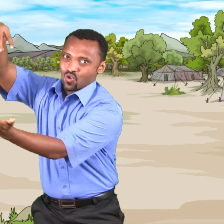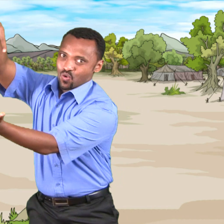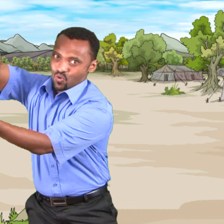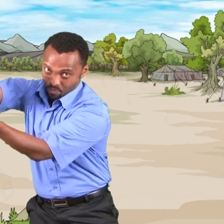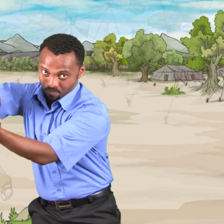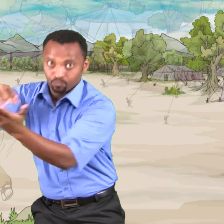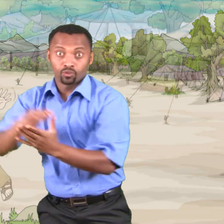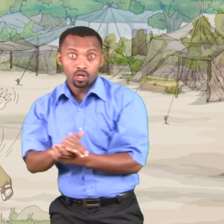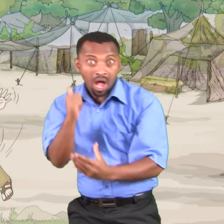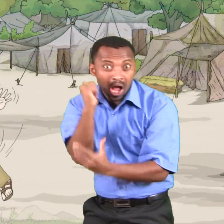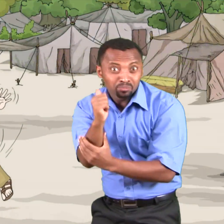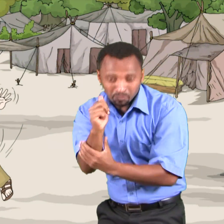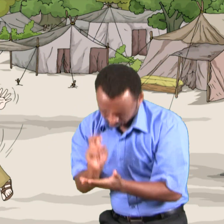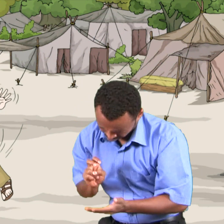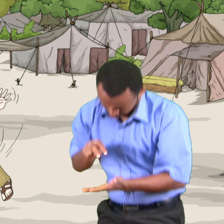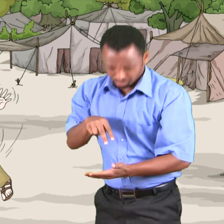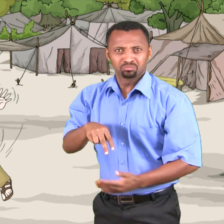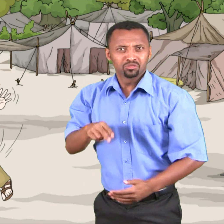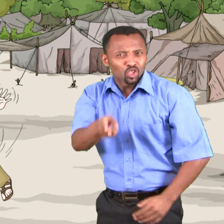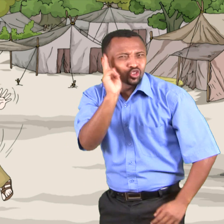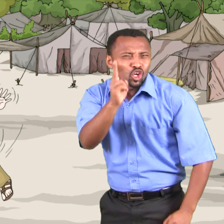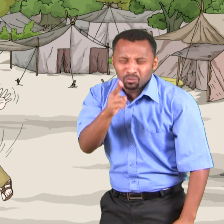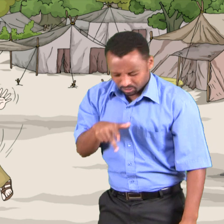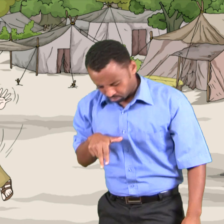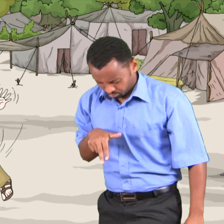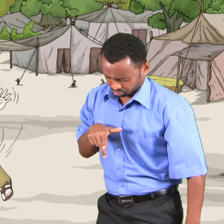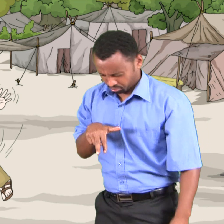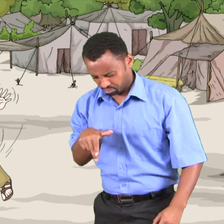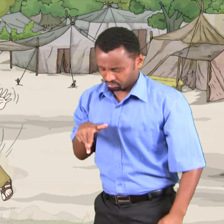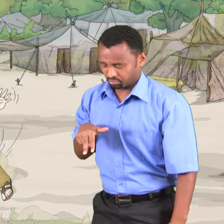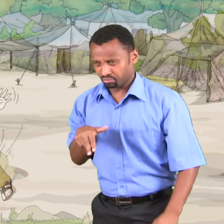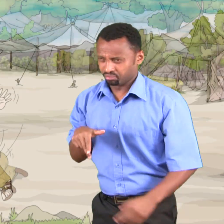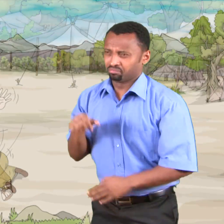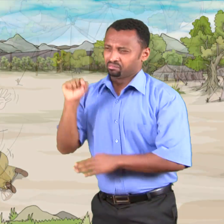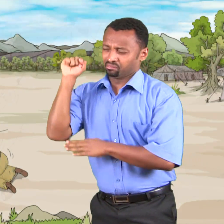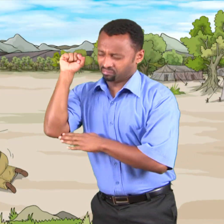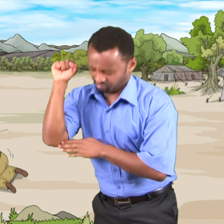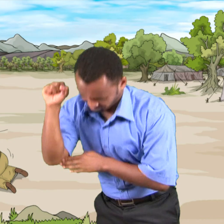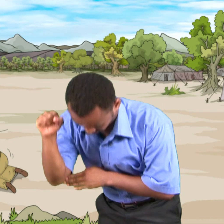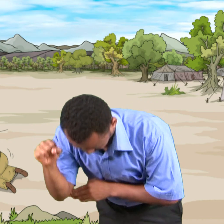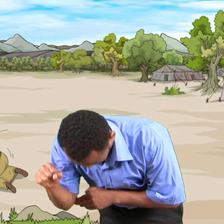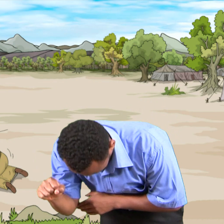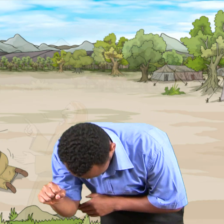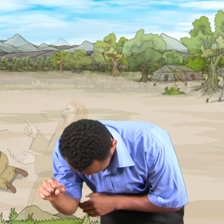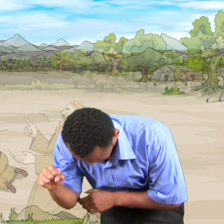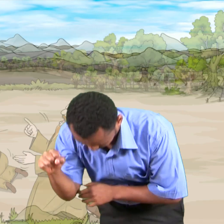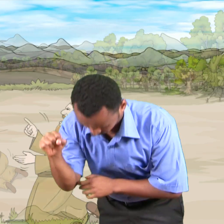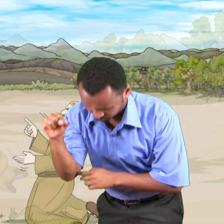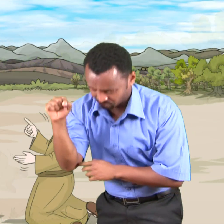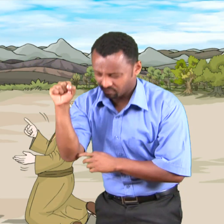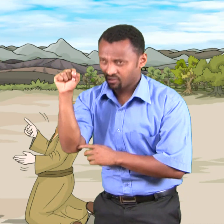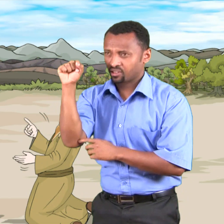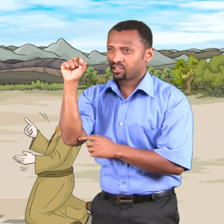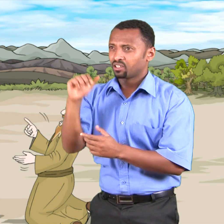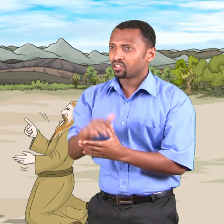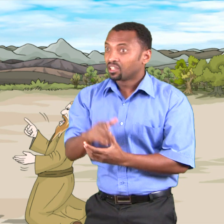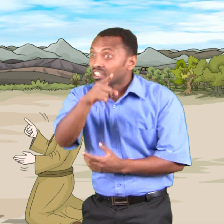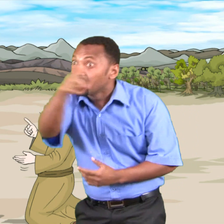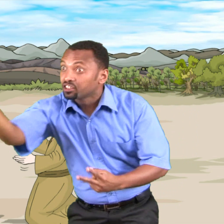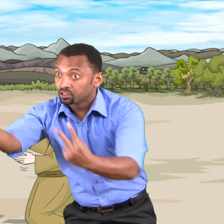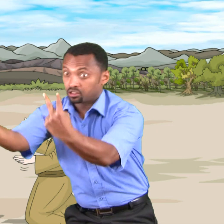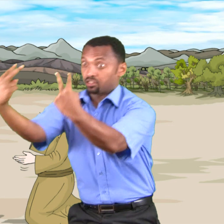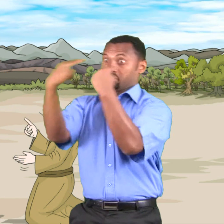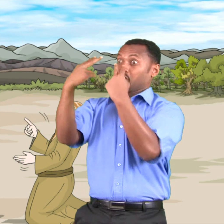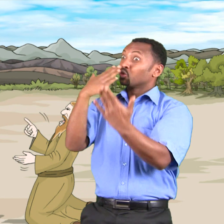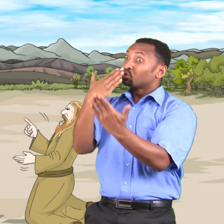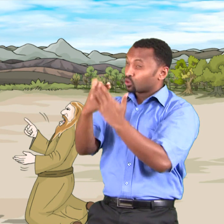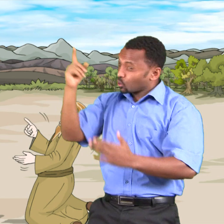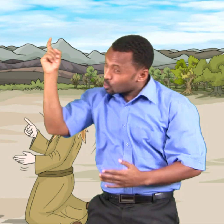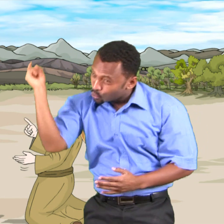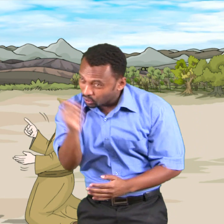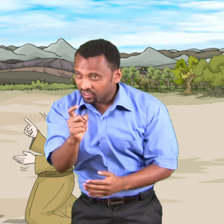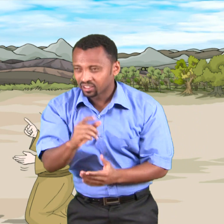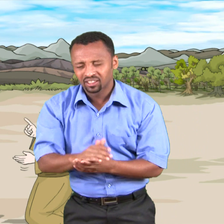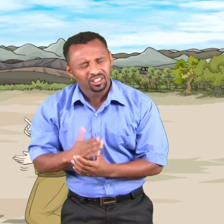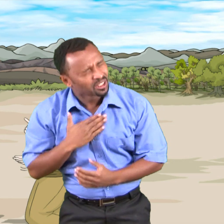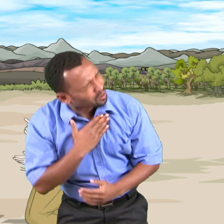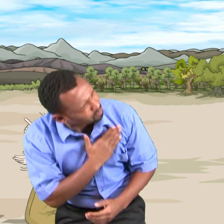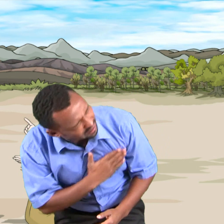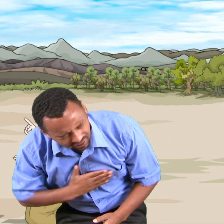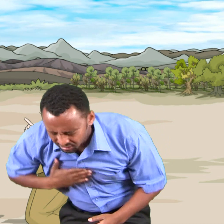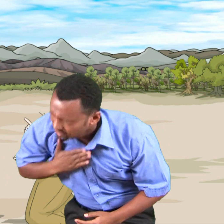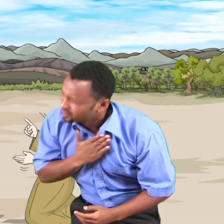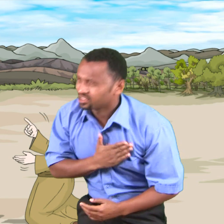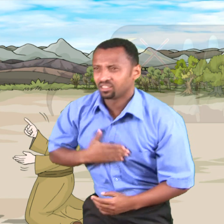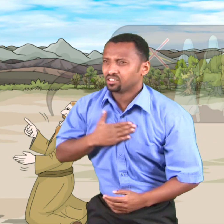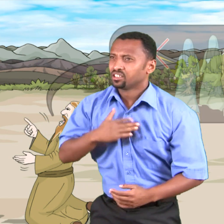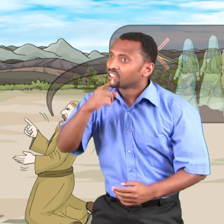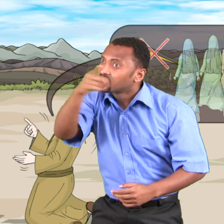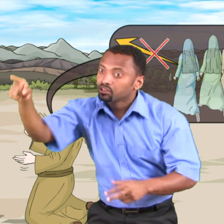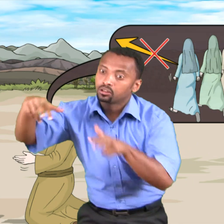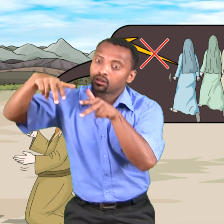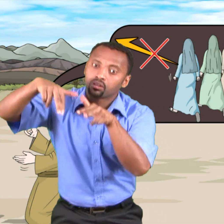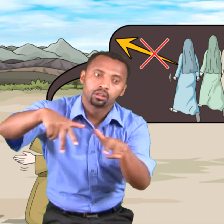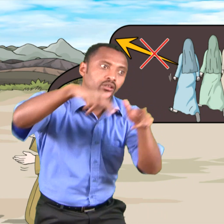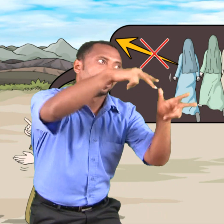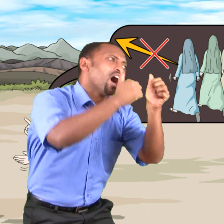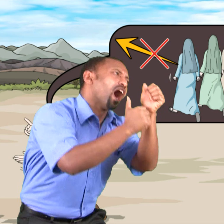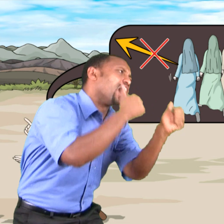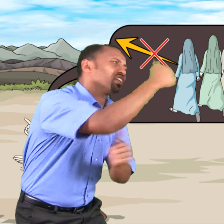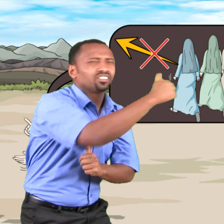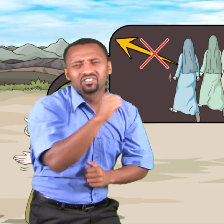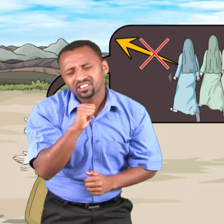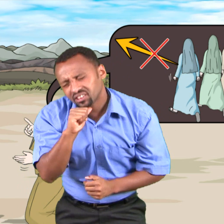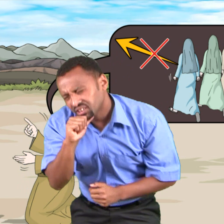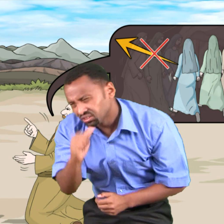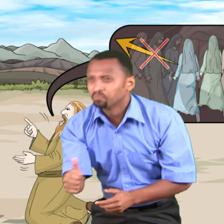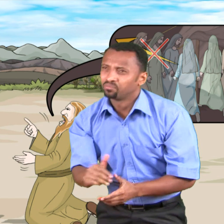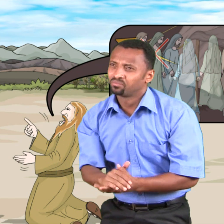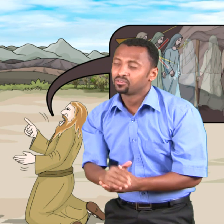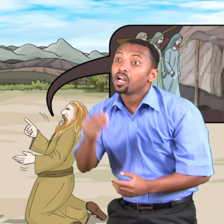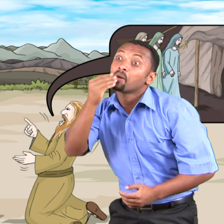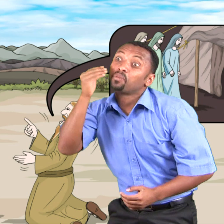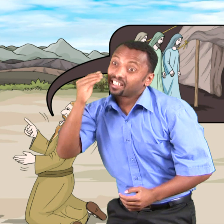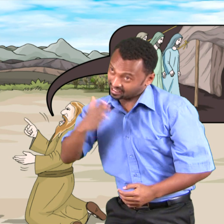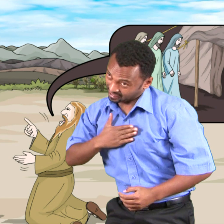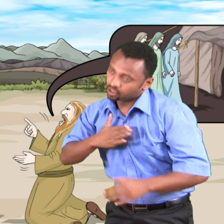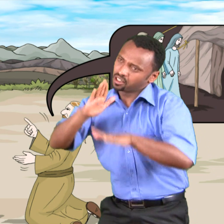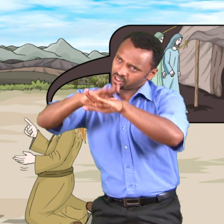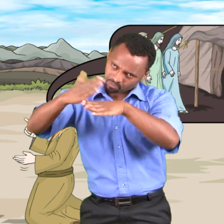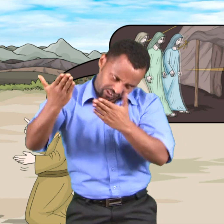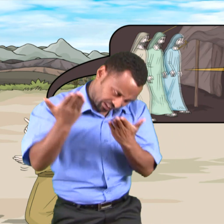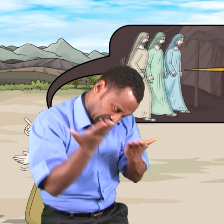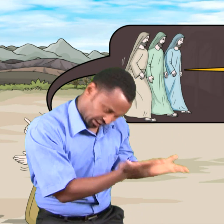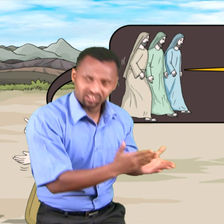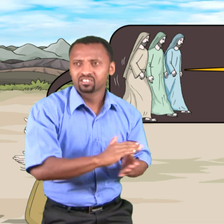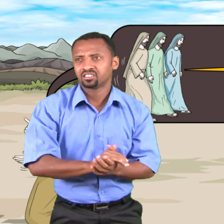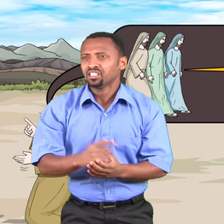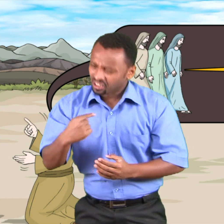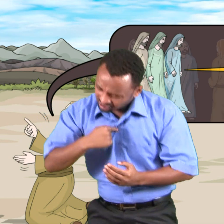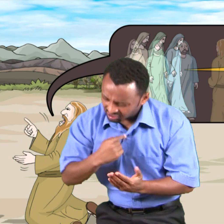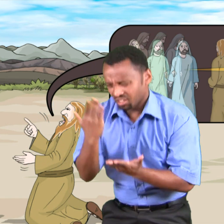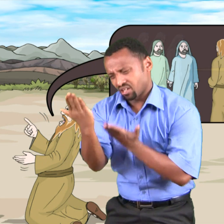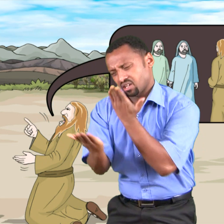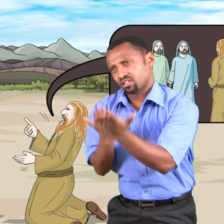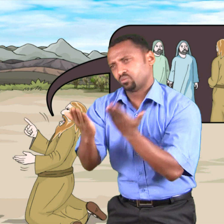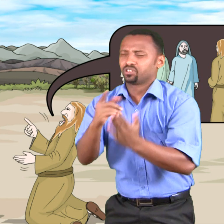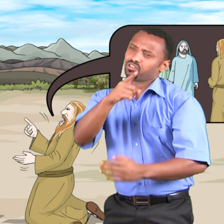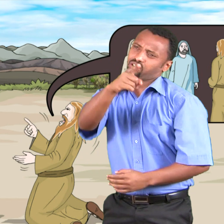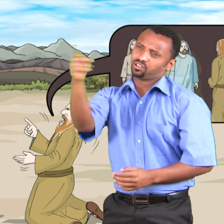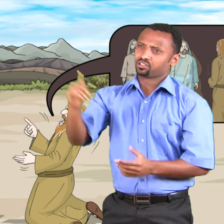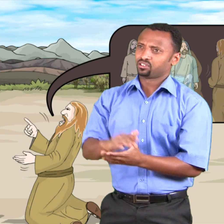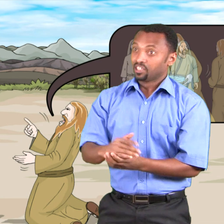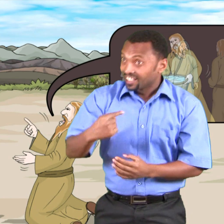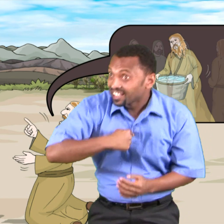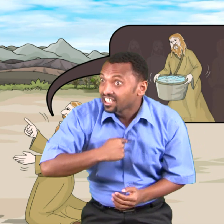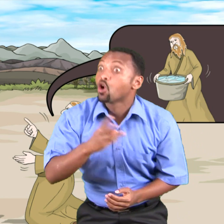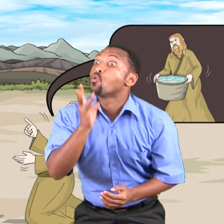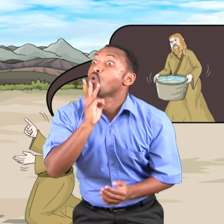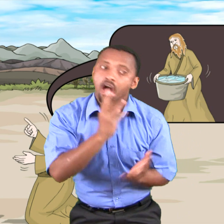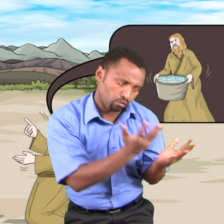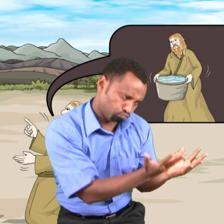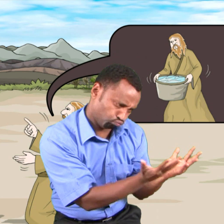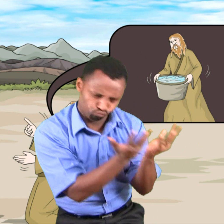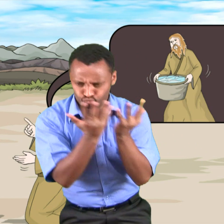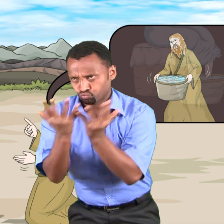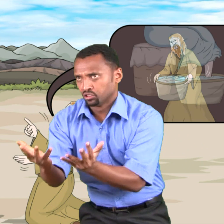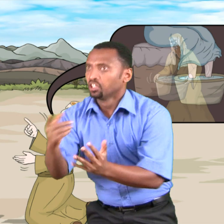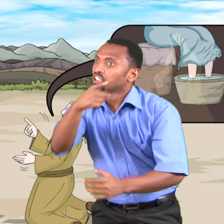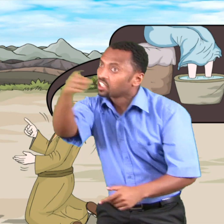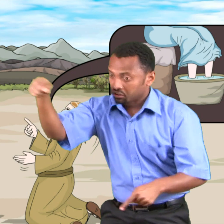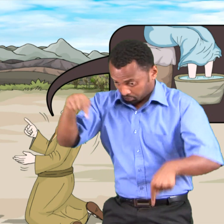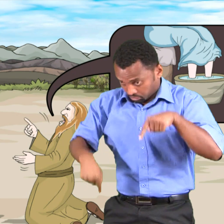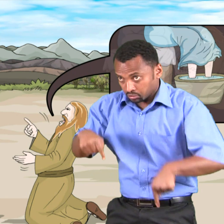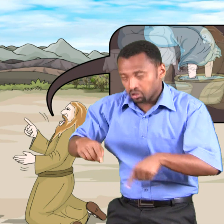When he saw them, he ran from the entrance of his tent to meet them and bowed low to the ground. “My lord,” said Abraham, “if I have found favor in your sight, please do not pass your servant by.